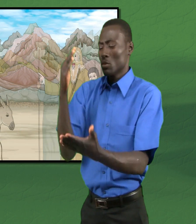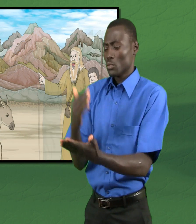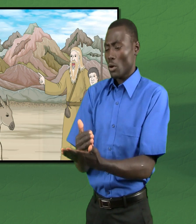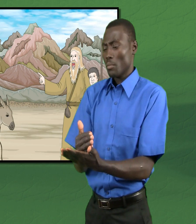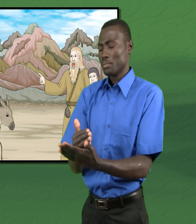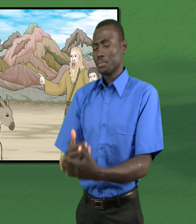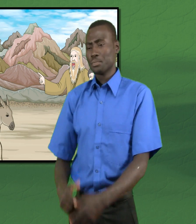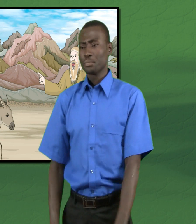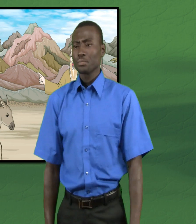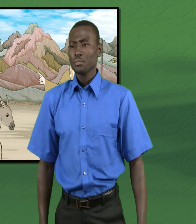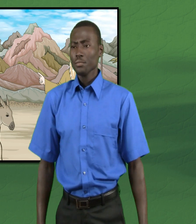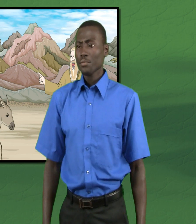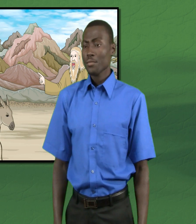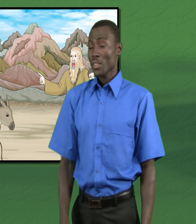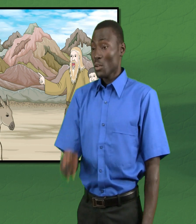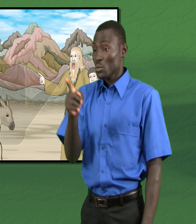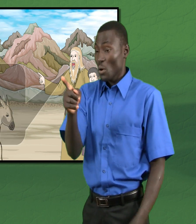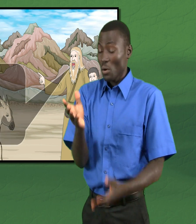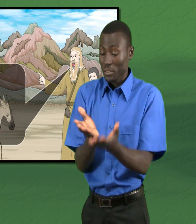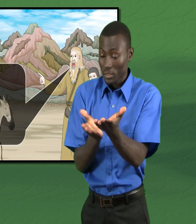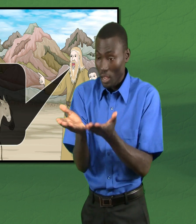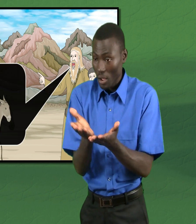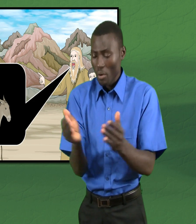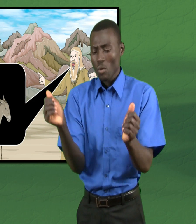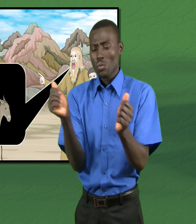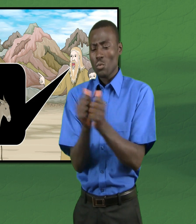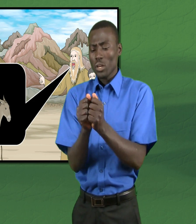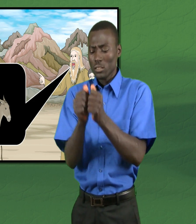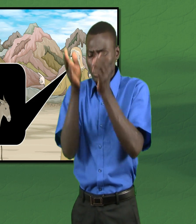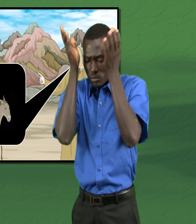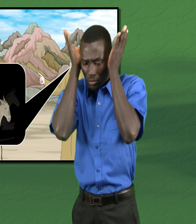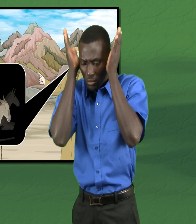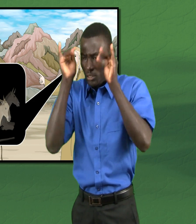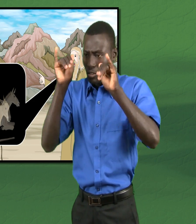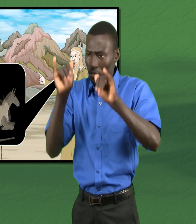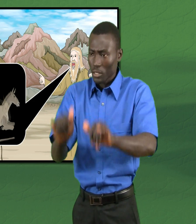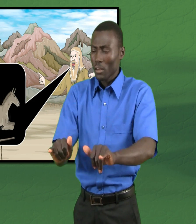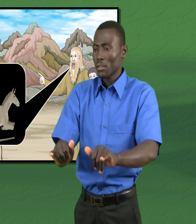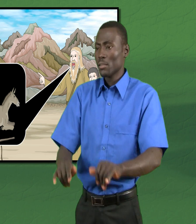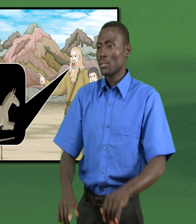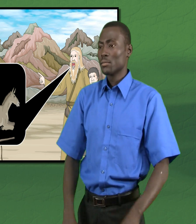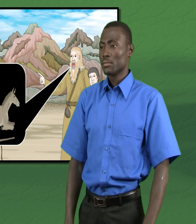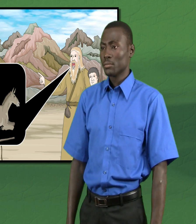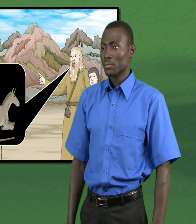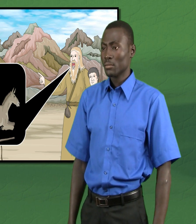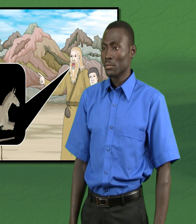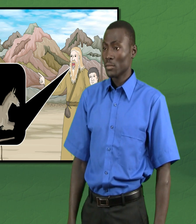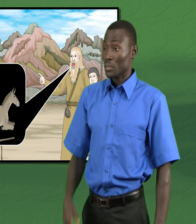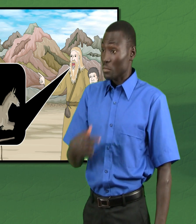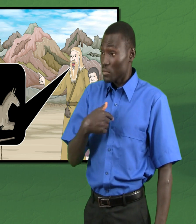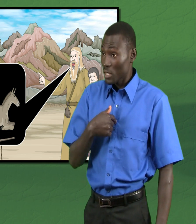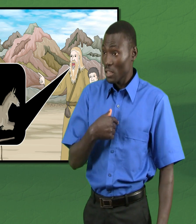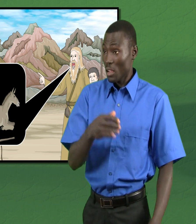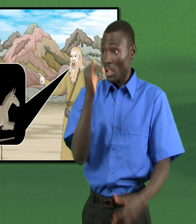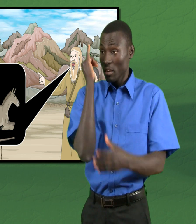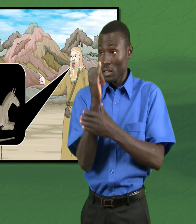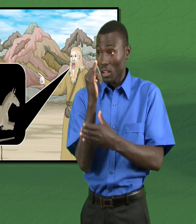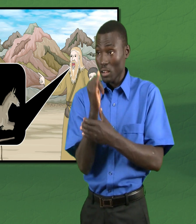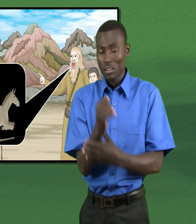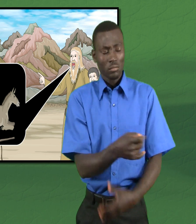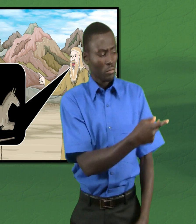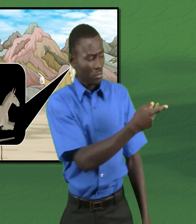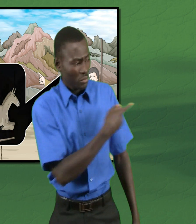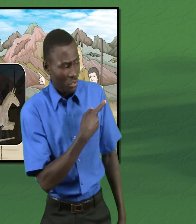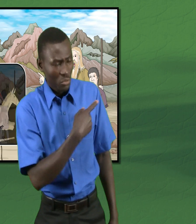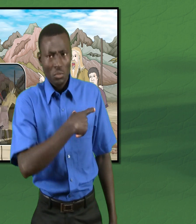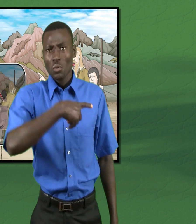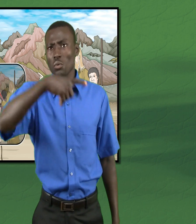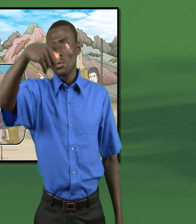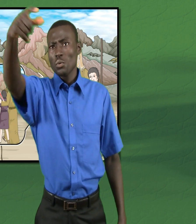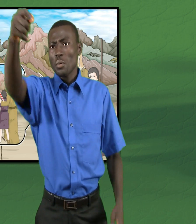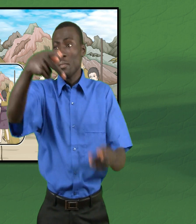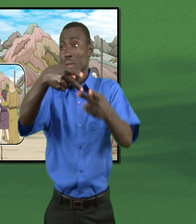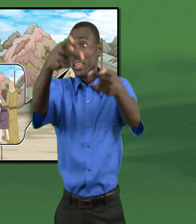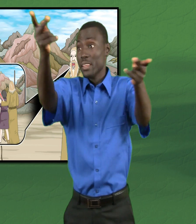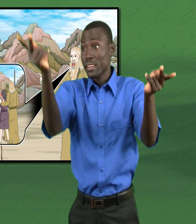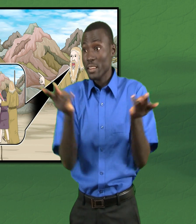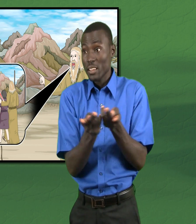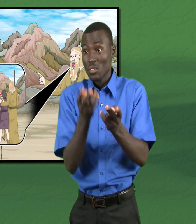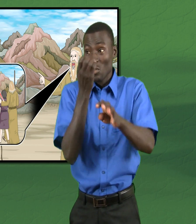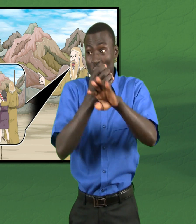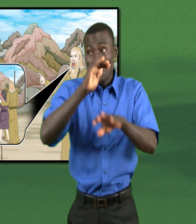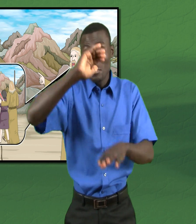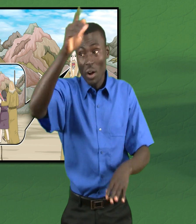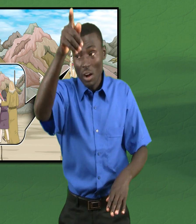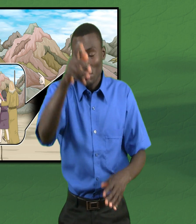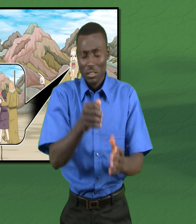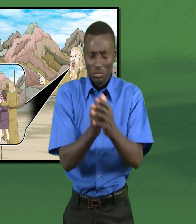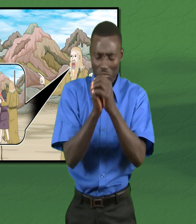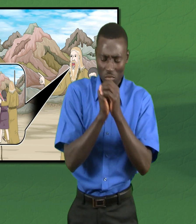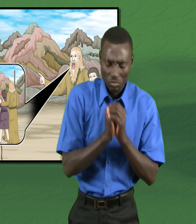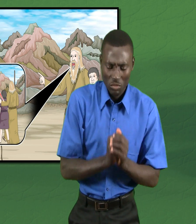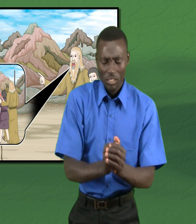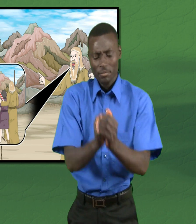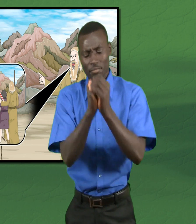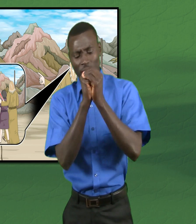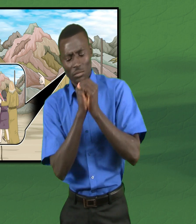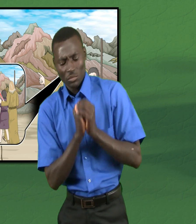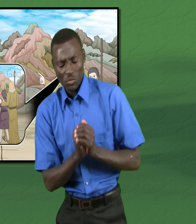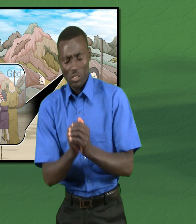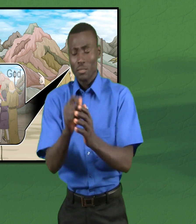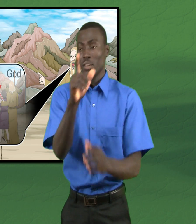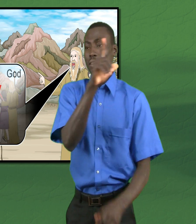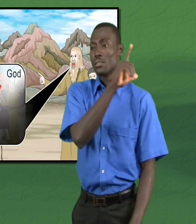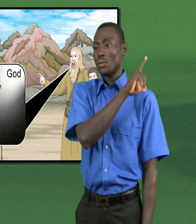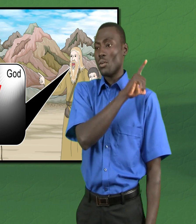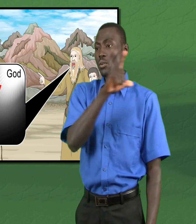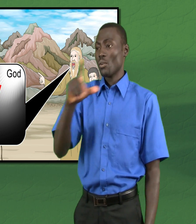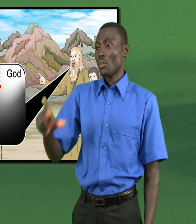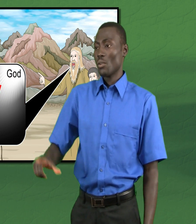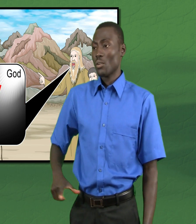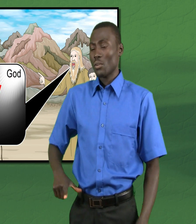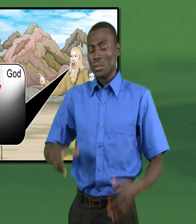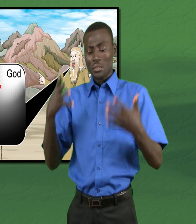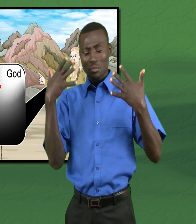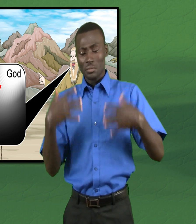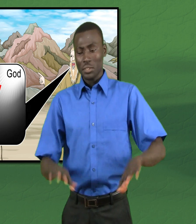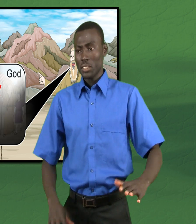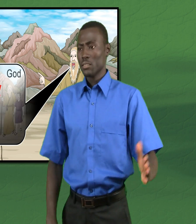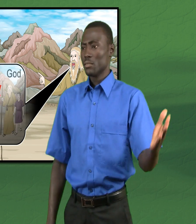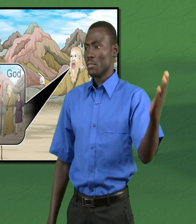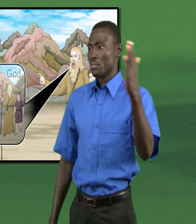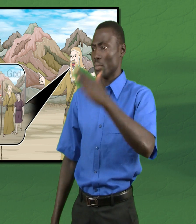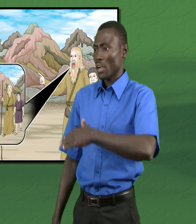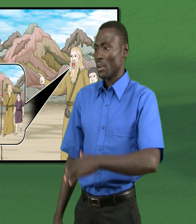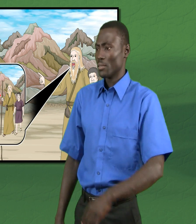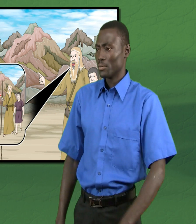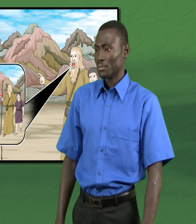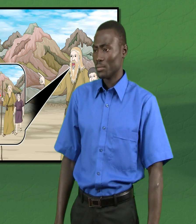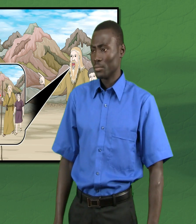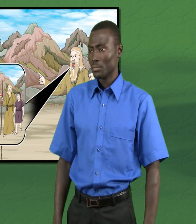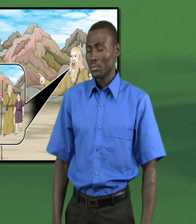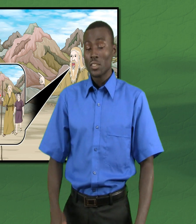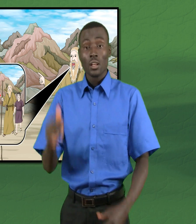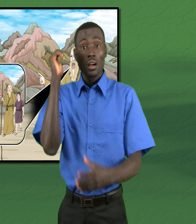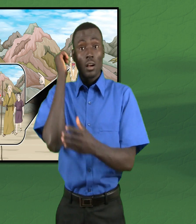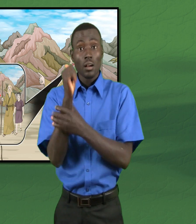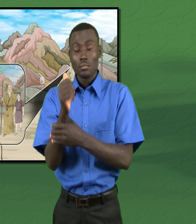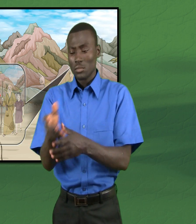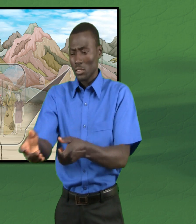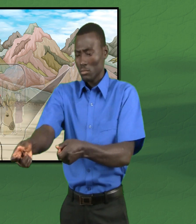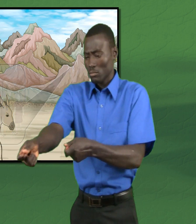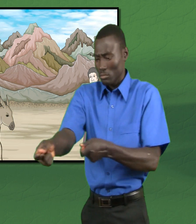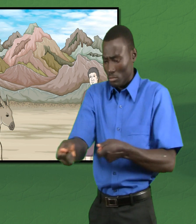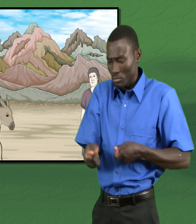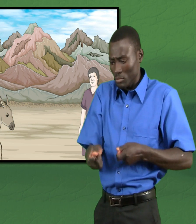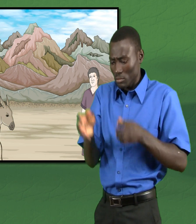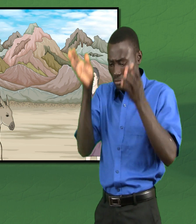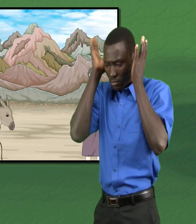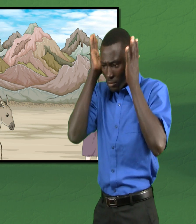“Stay here with the donkey,” Abraham told his servants. “The boy and I will go over there to worship, and then we will return to you.”